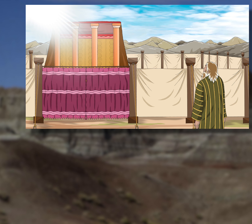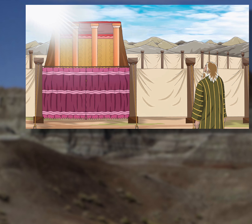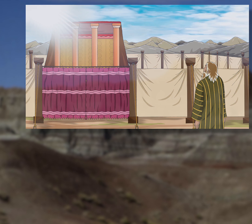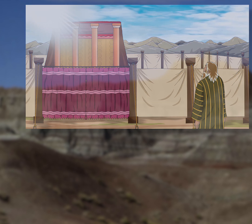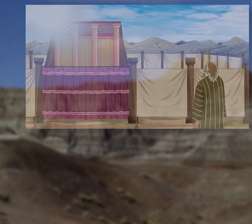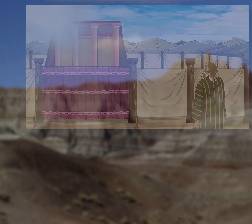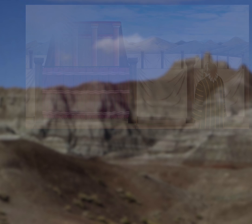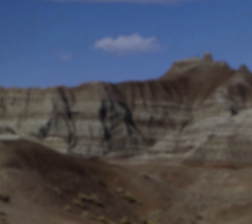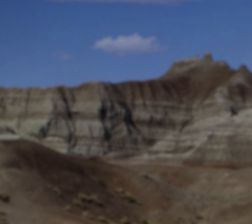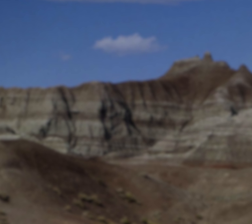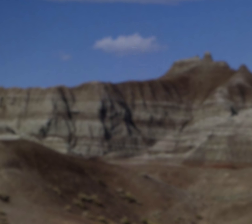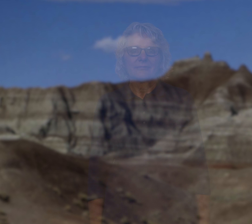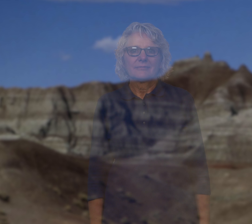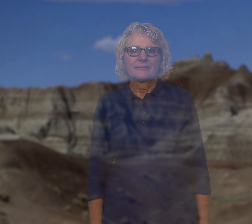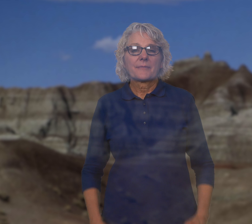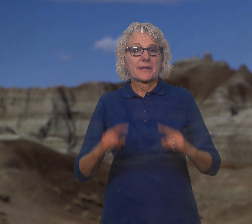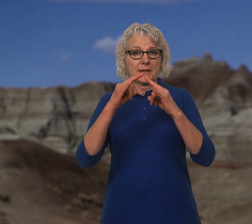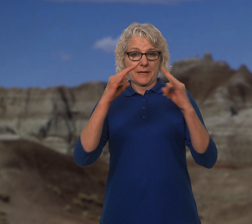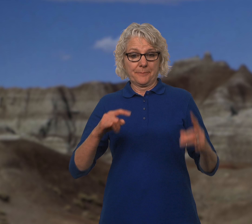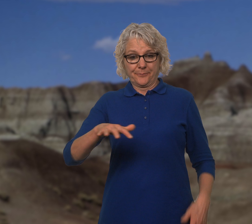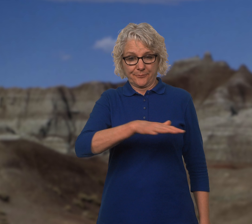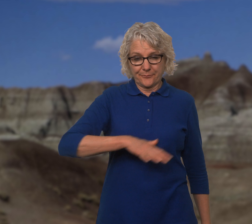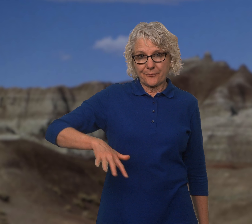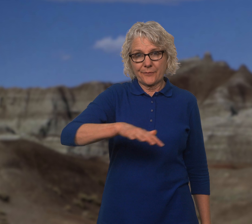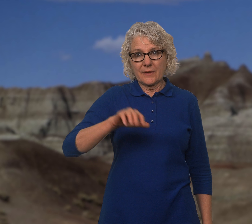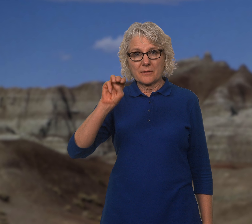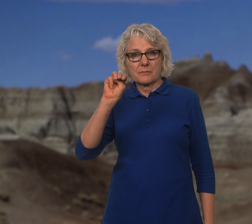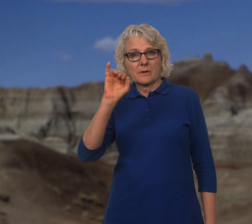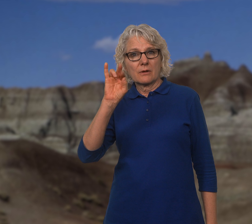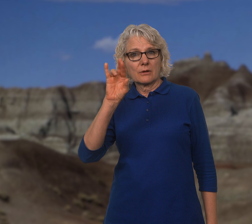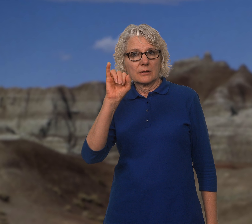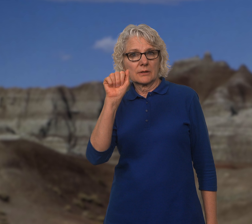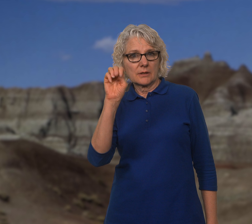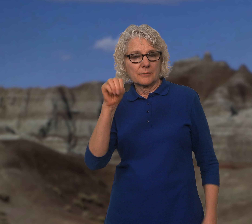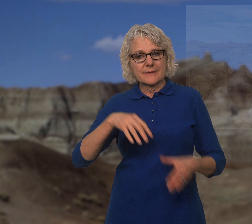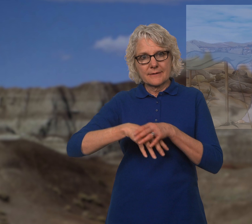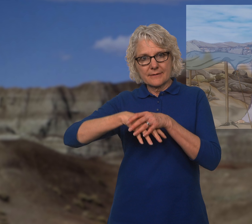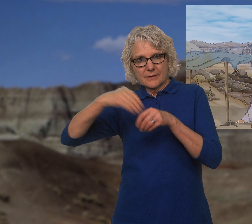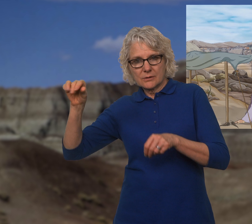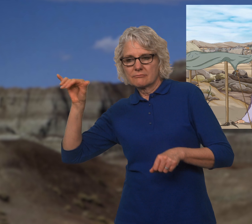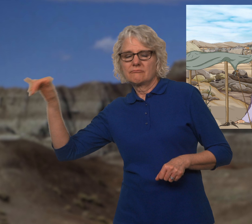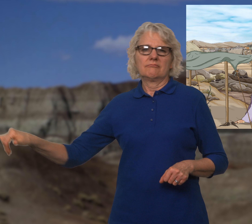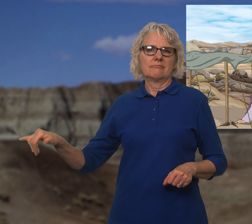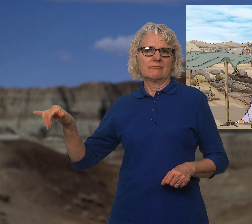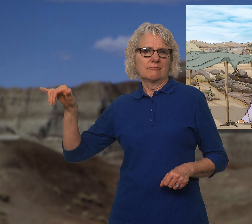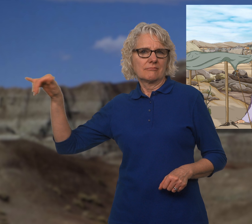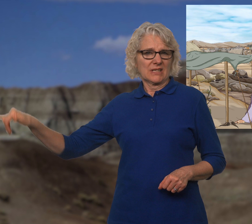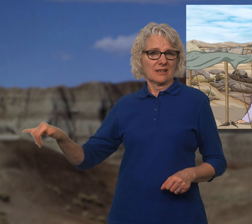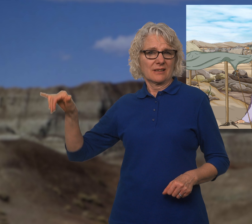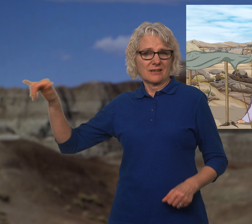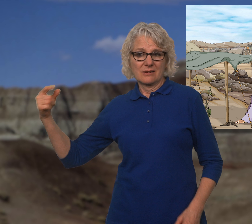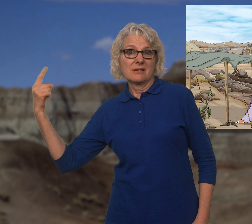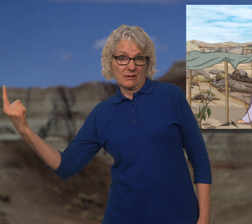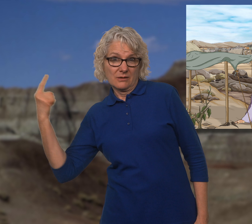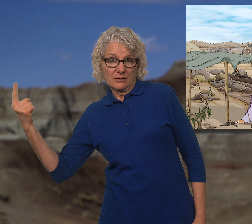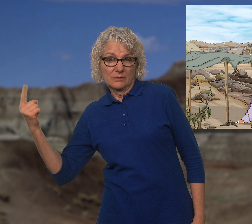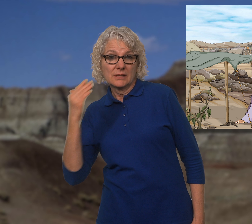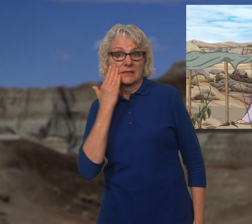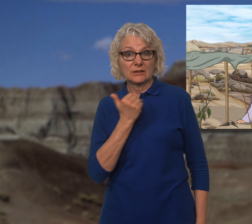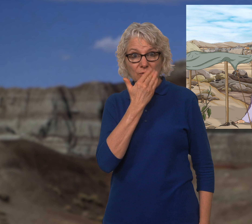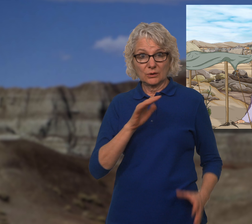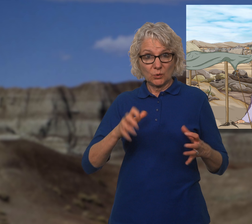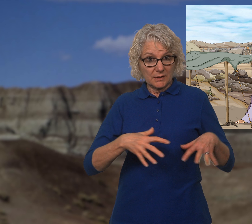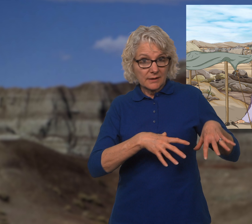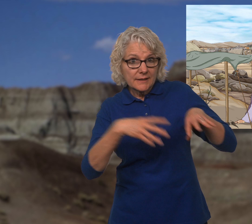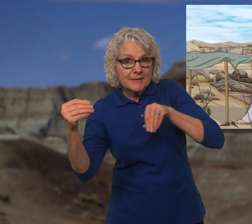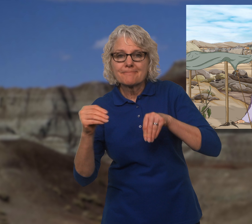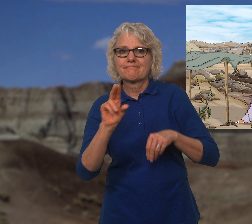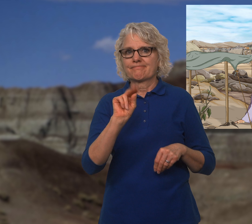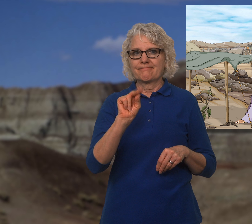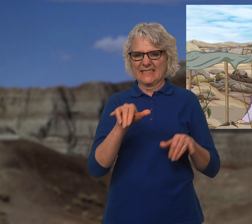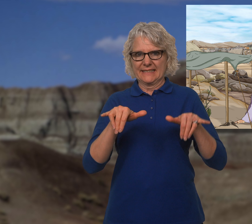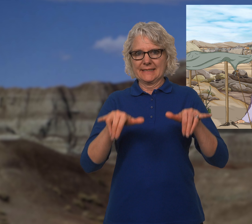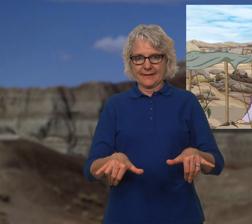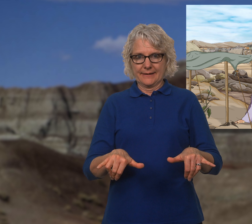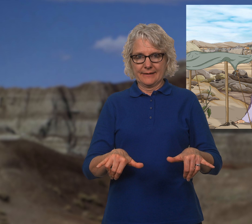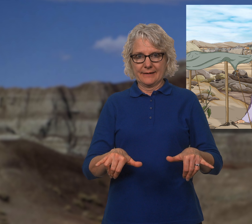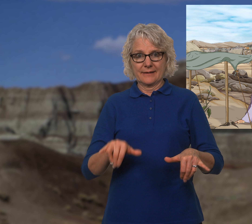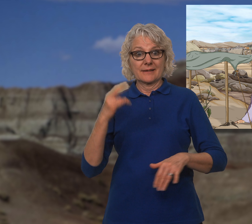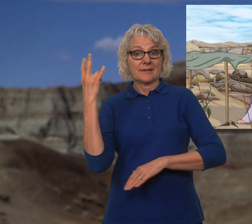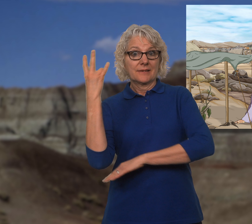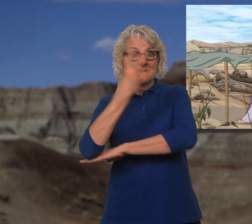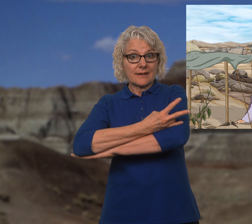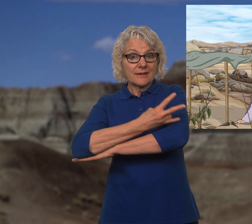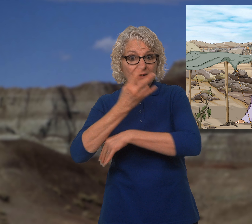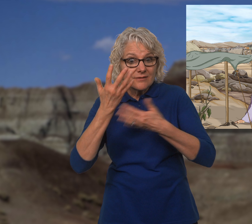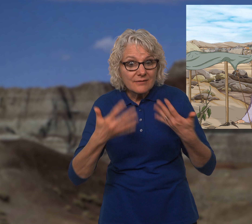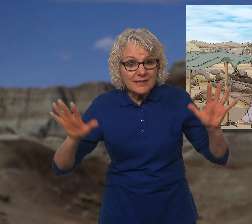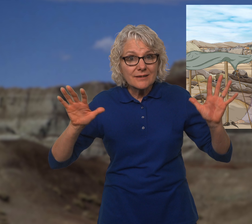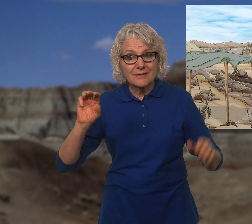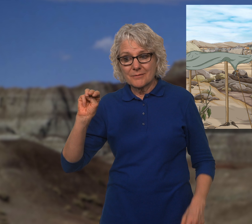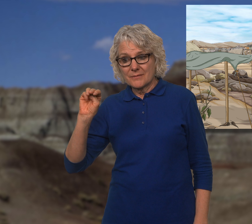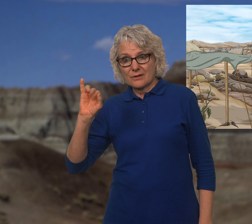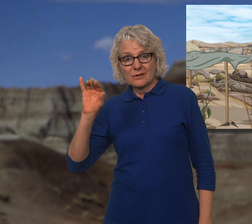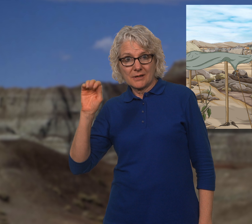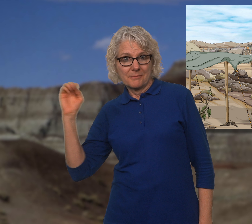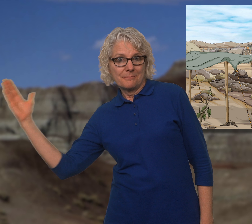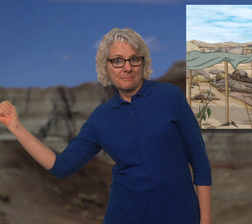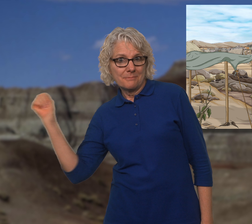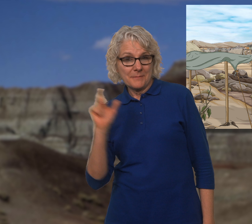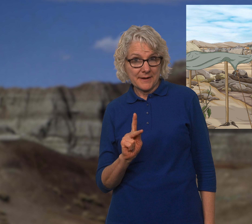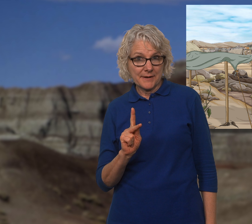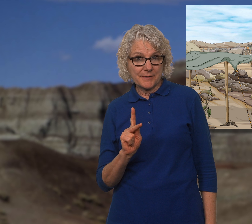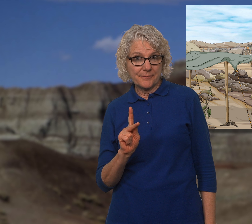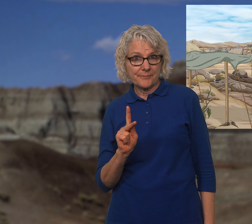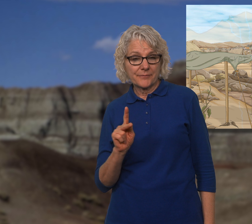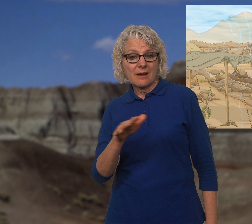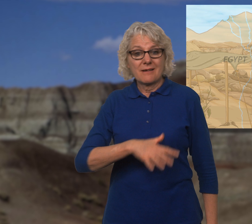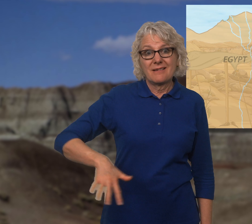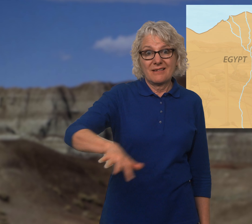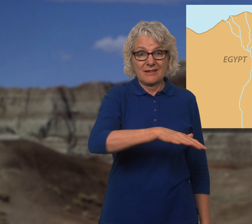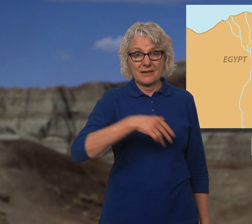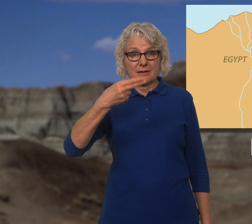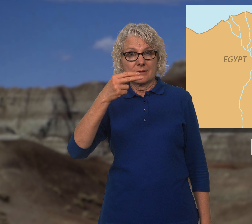So Miriam was confined outside the camp for seven days, and the people did not move on until she was brought in again.